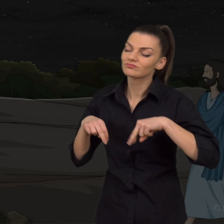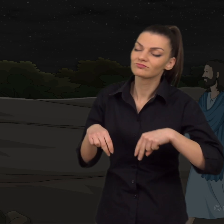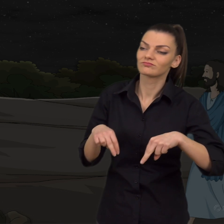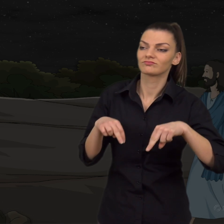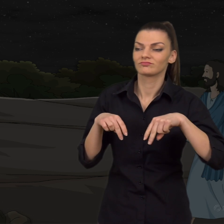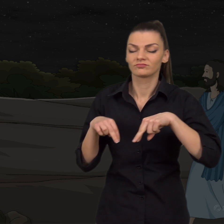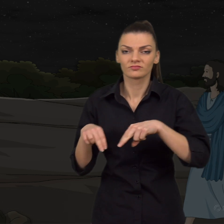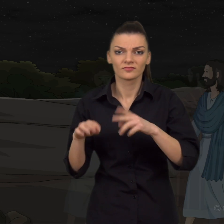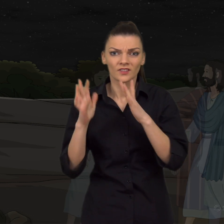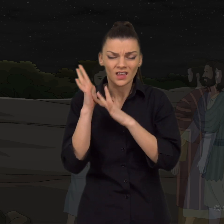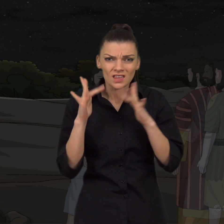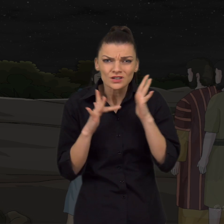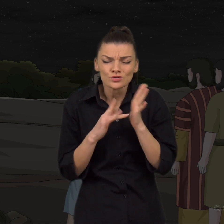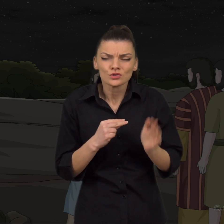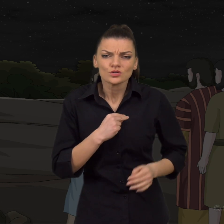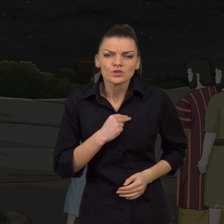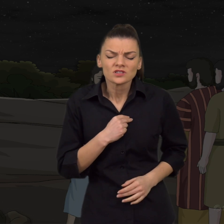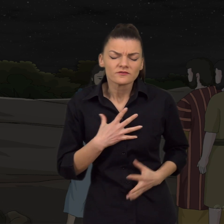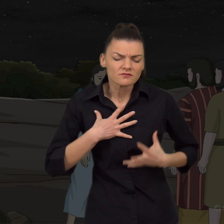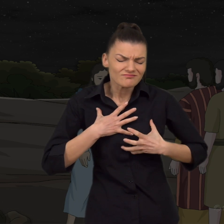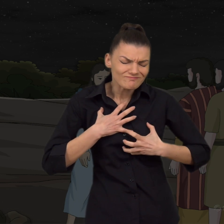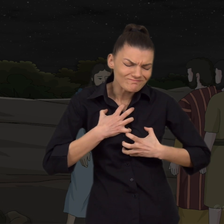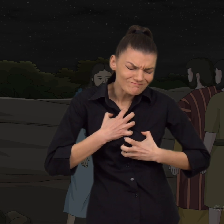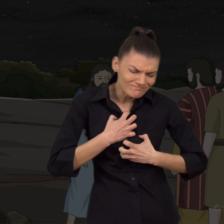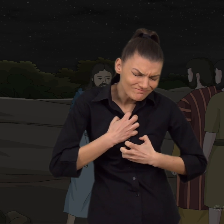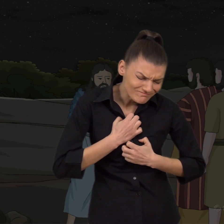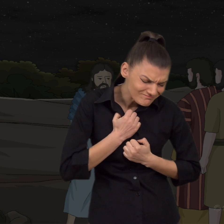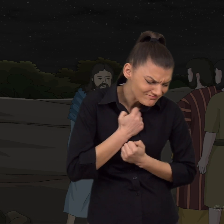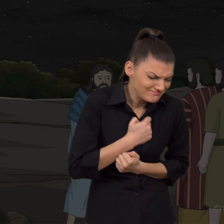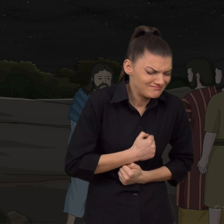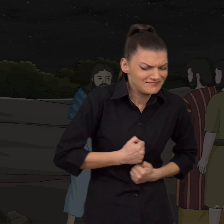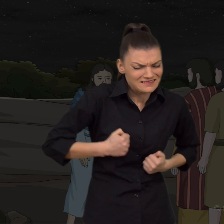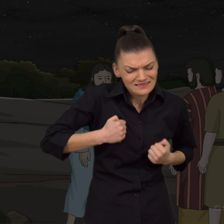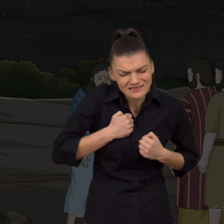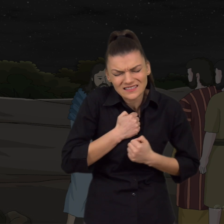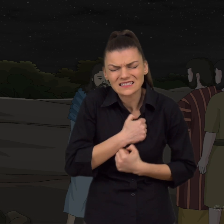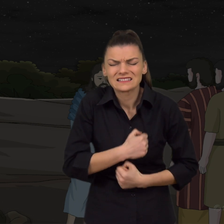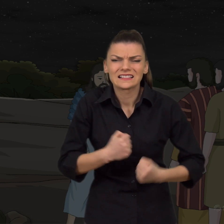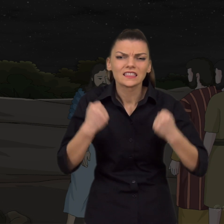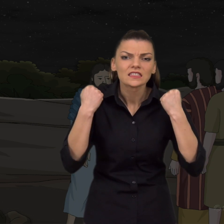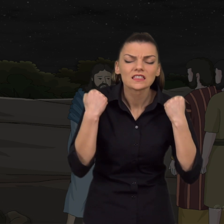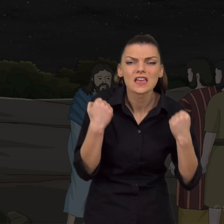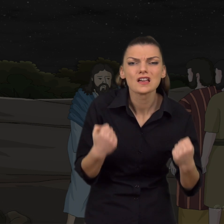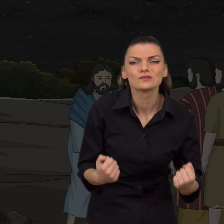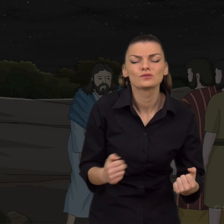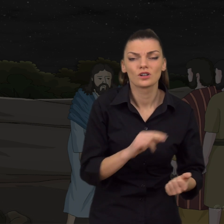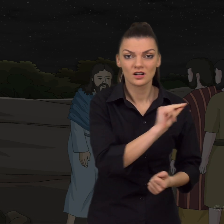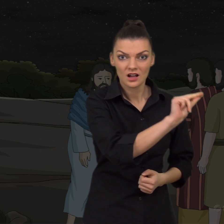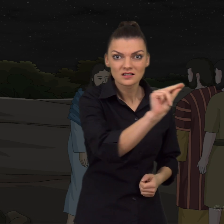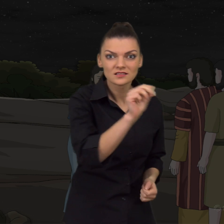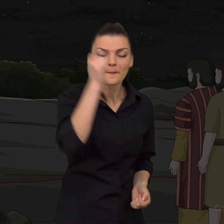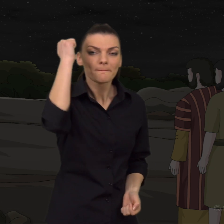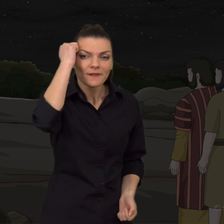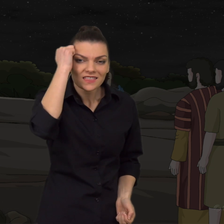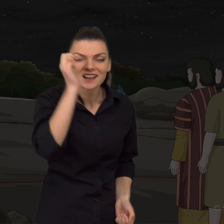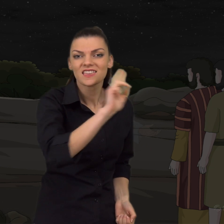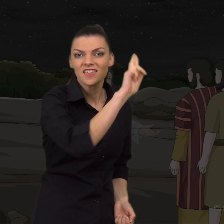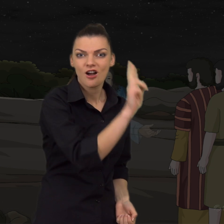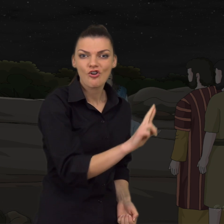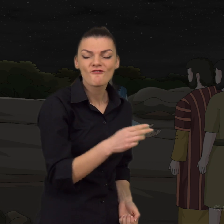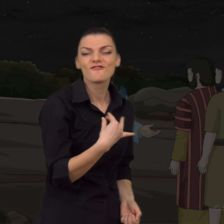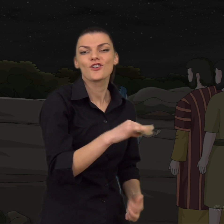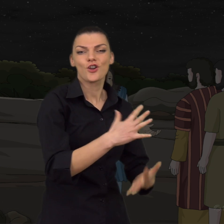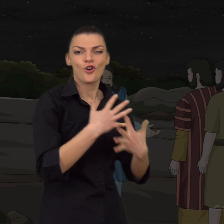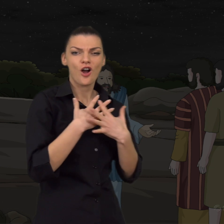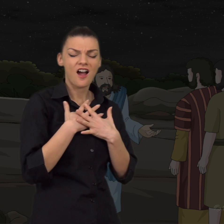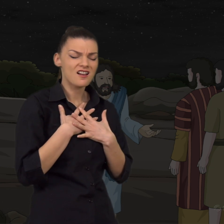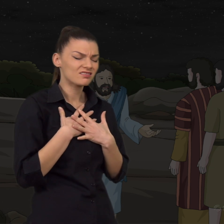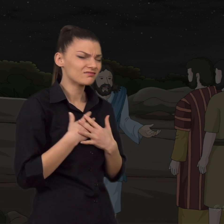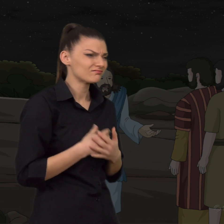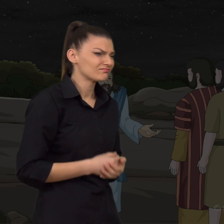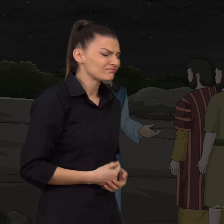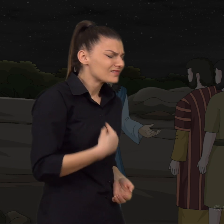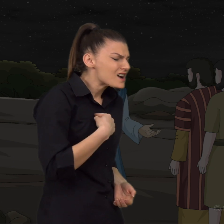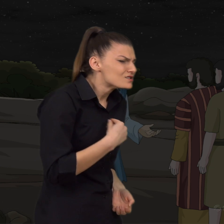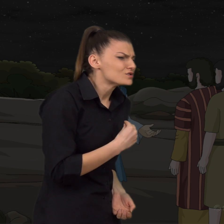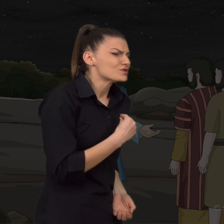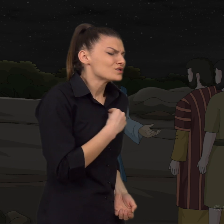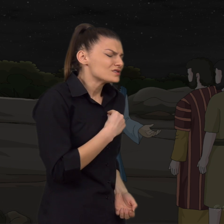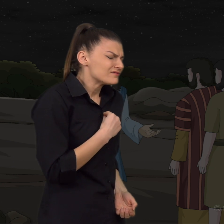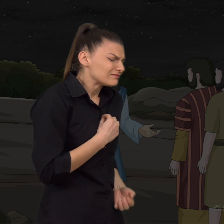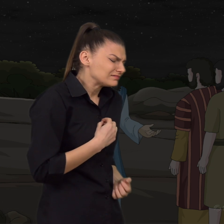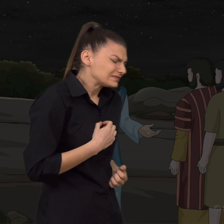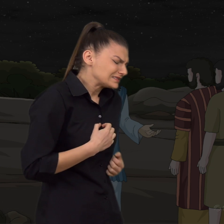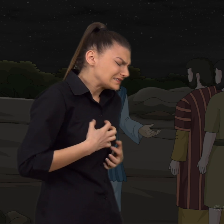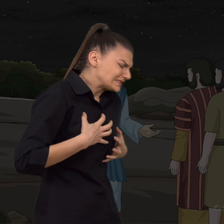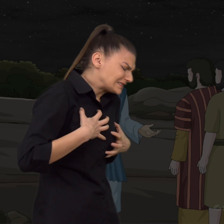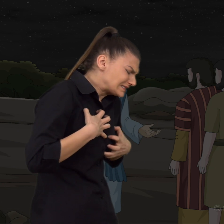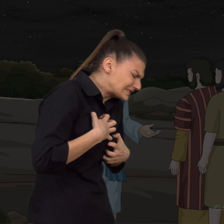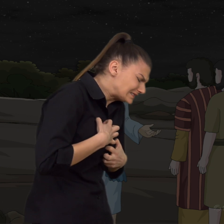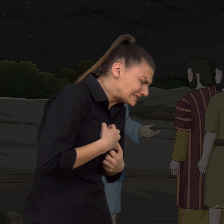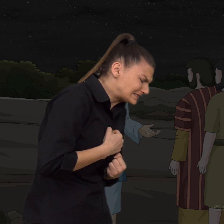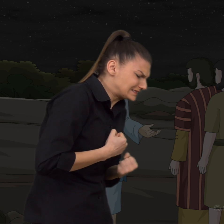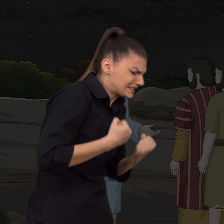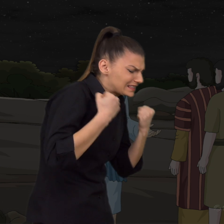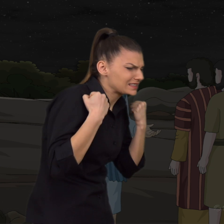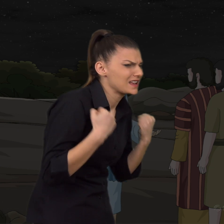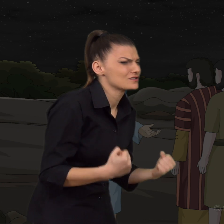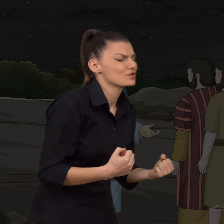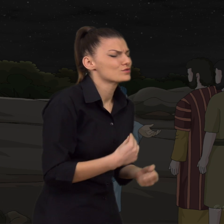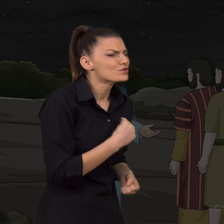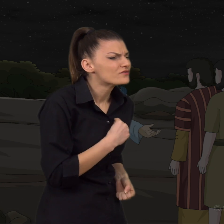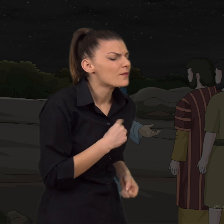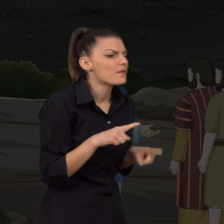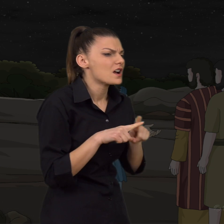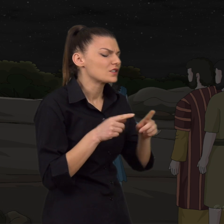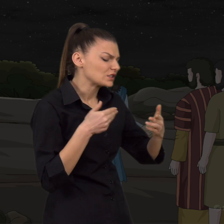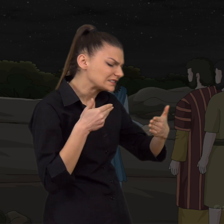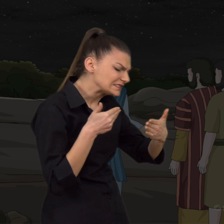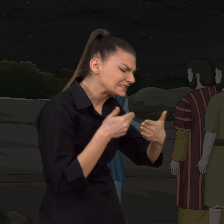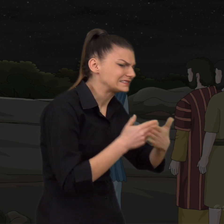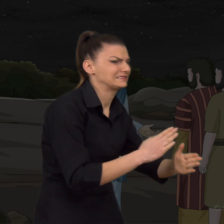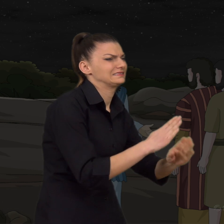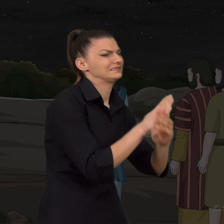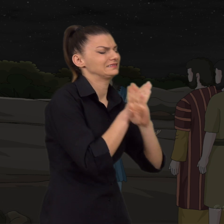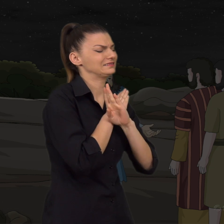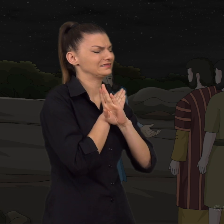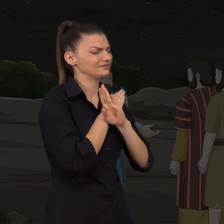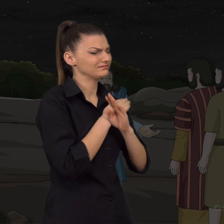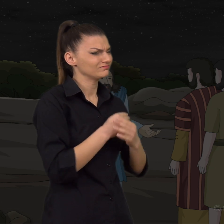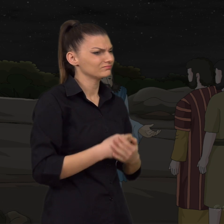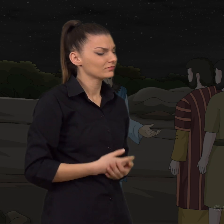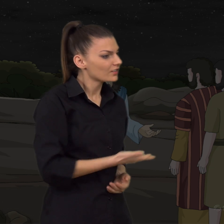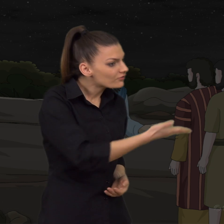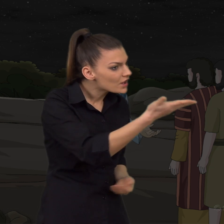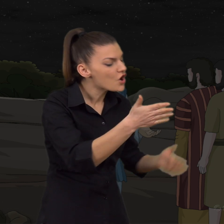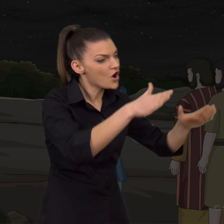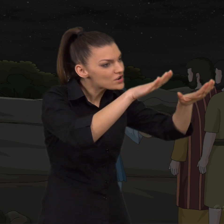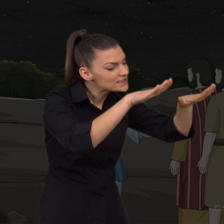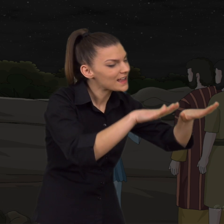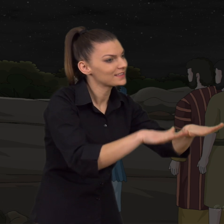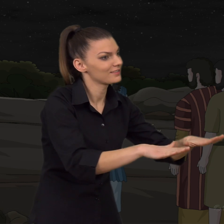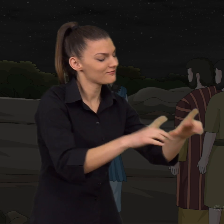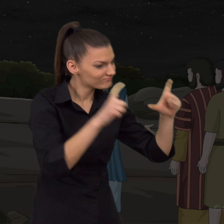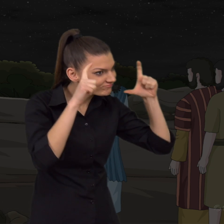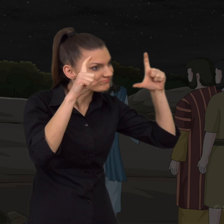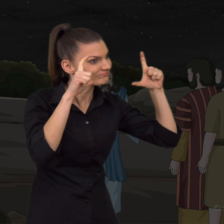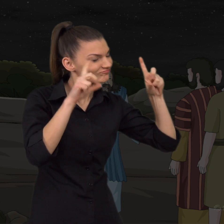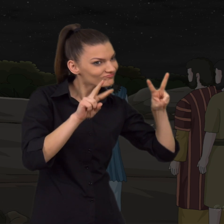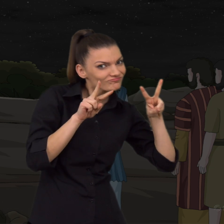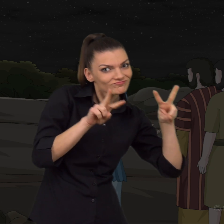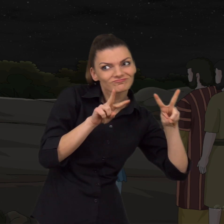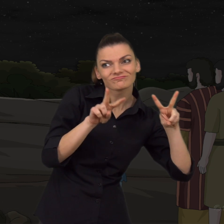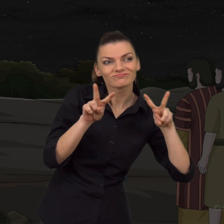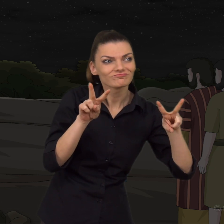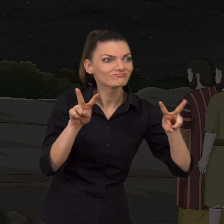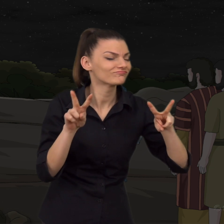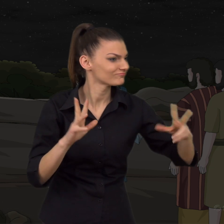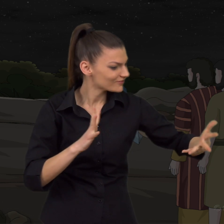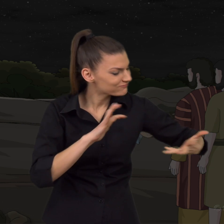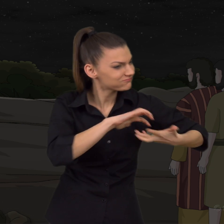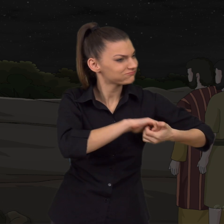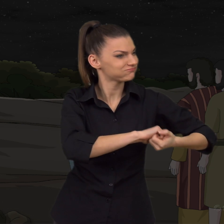Then He said to them, “My soul is consumed with sorrow to the point of death.